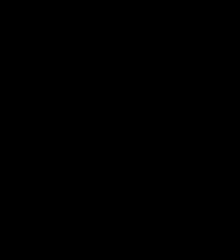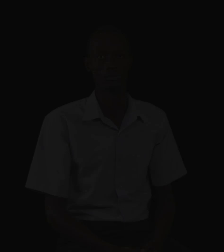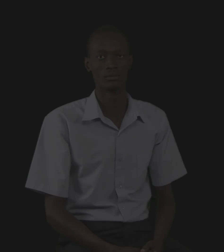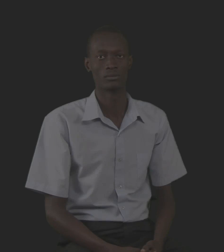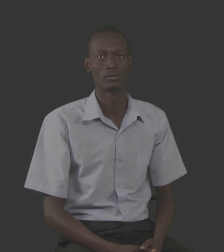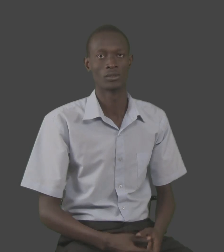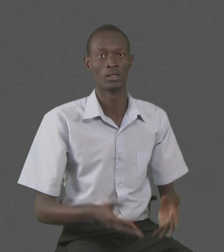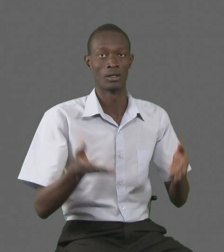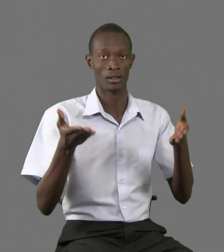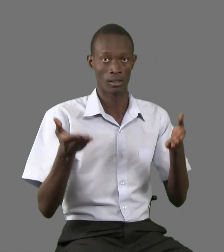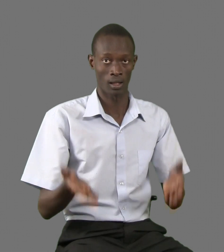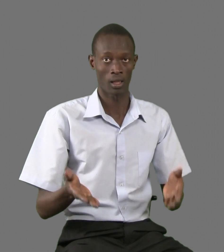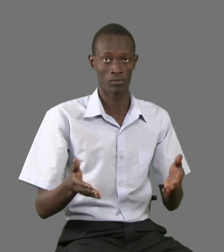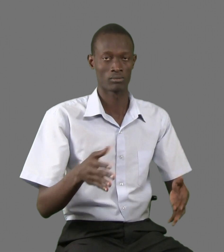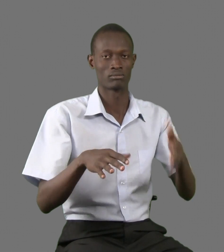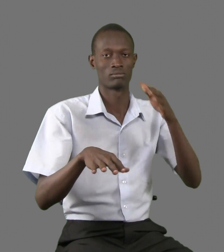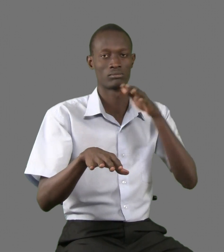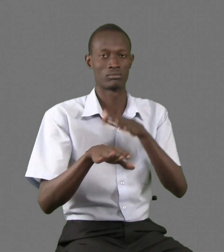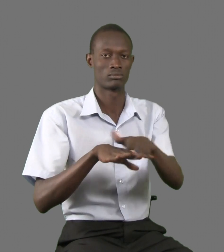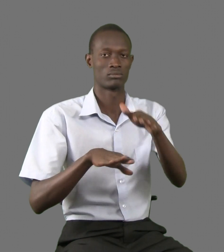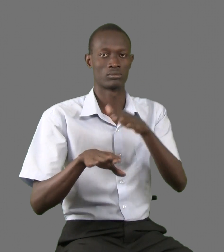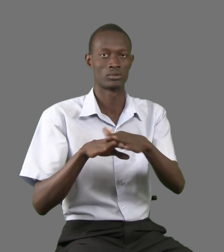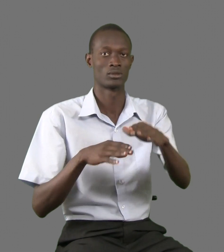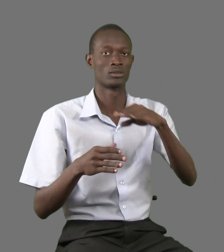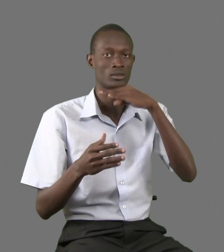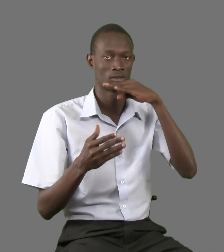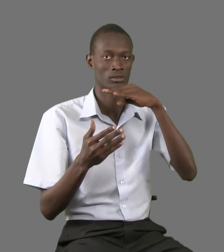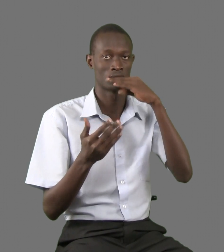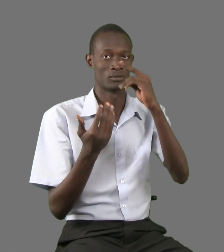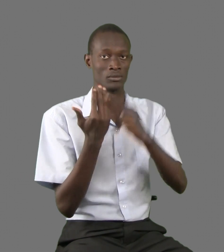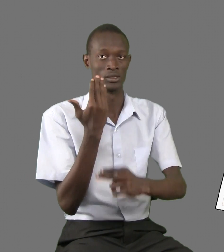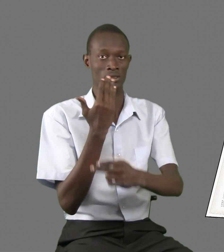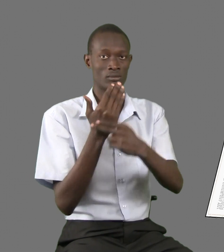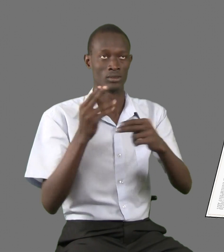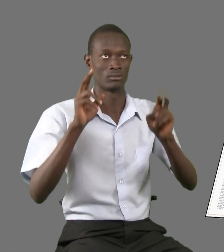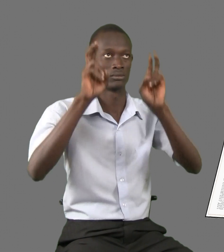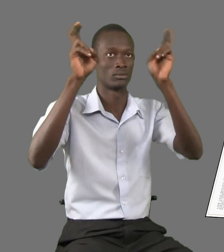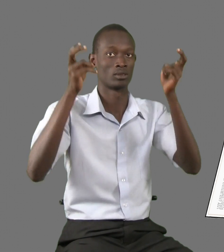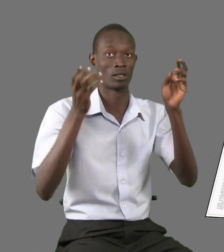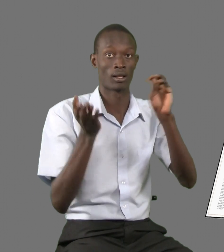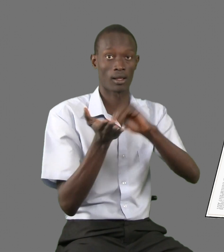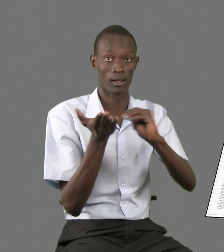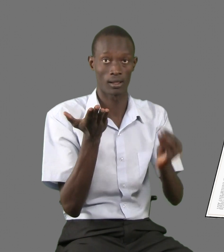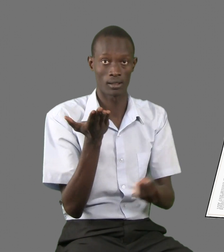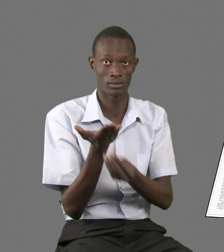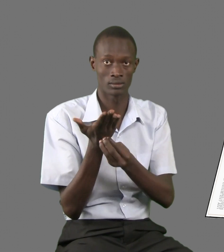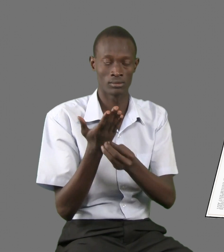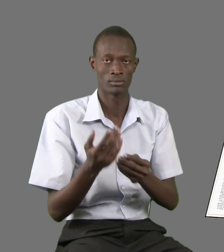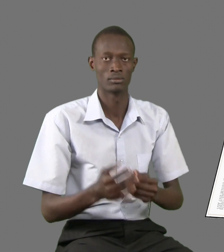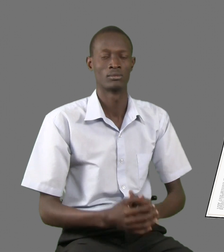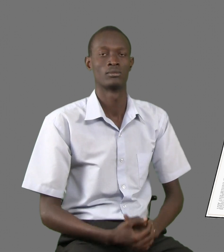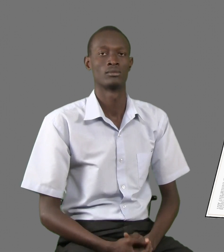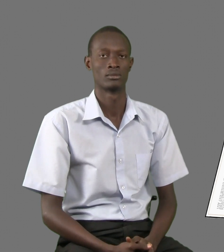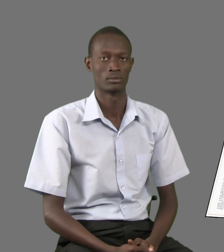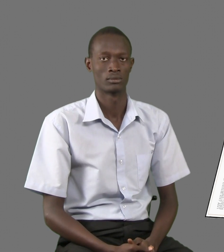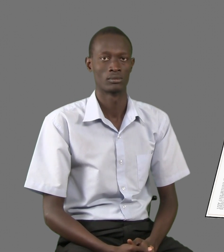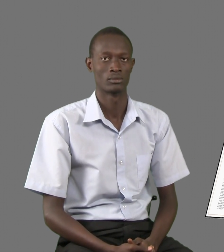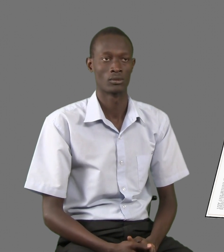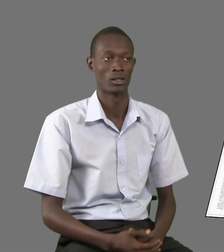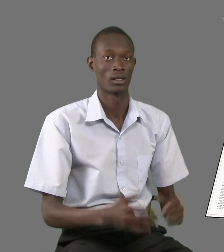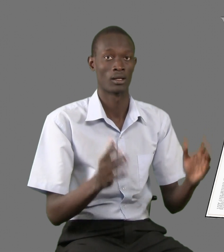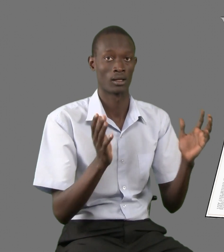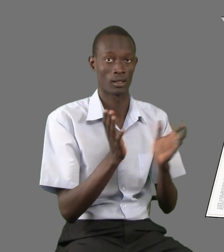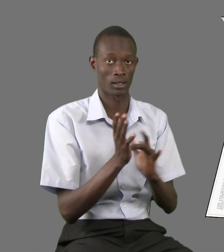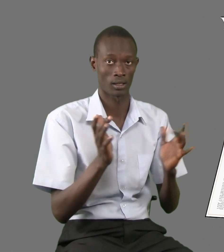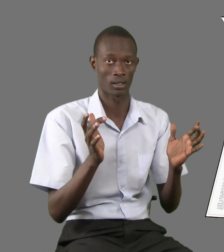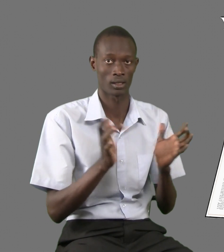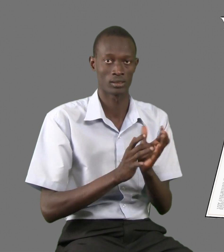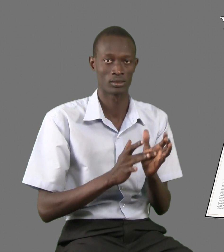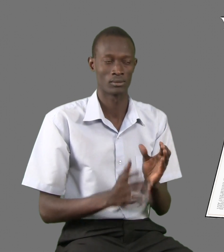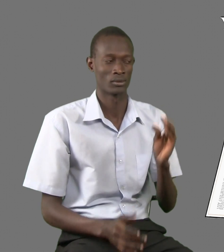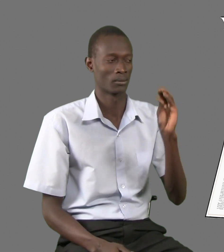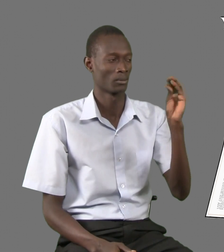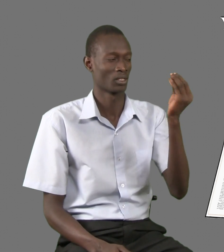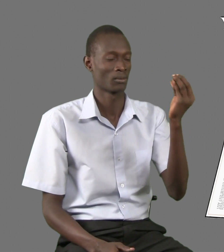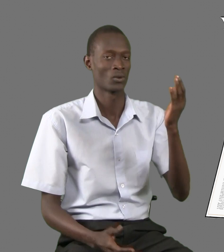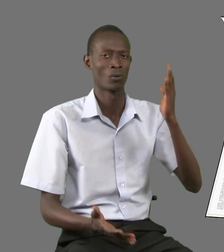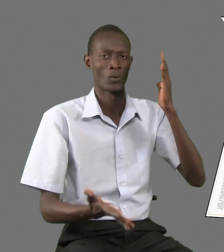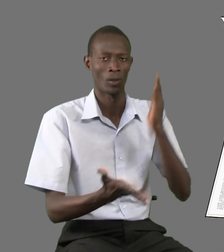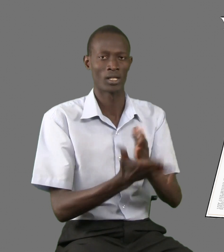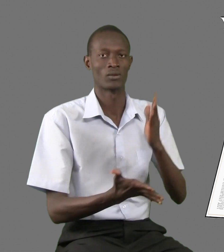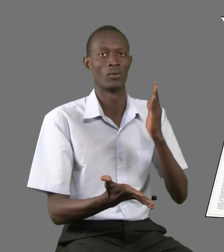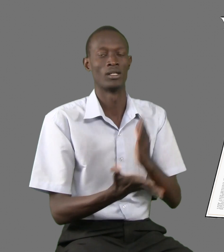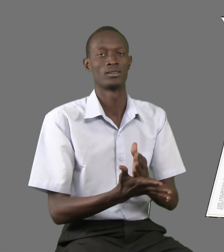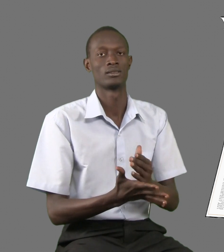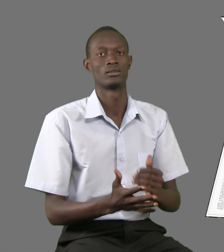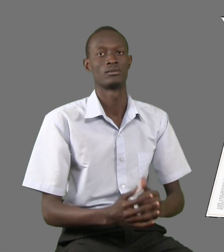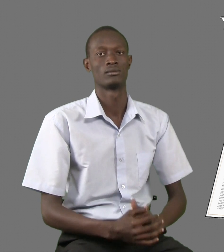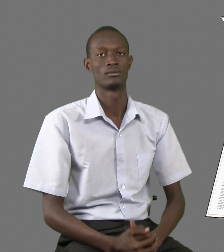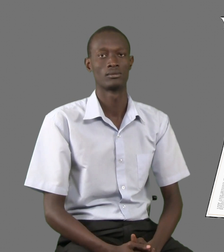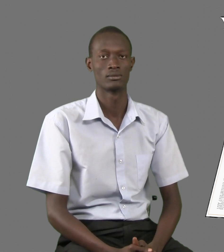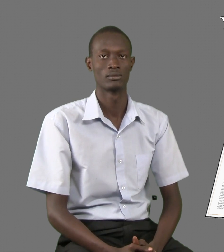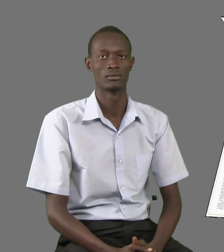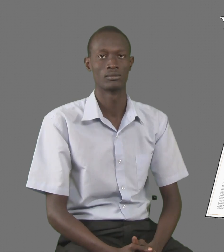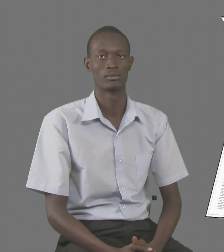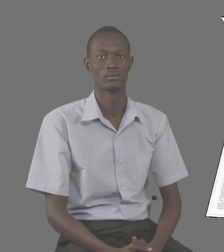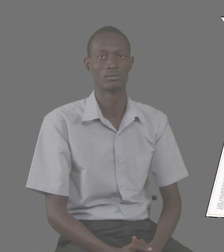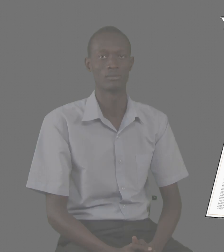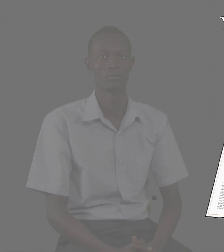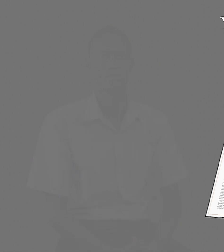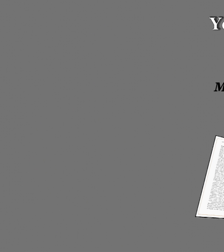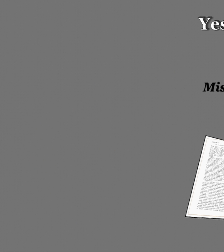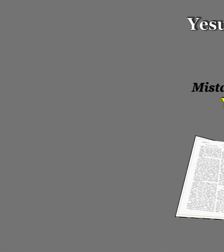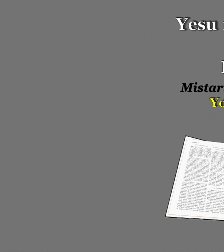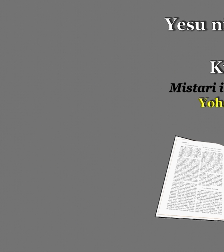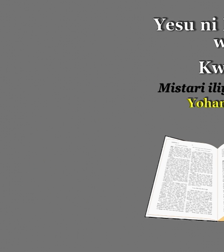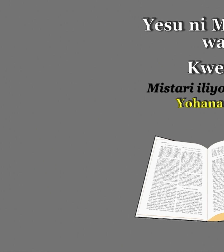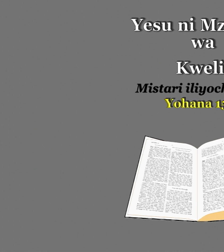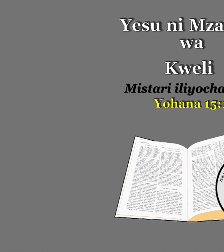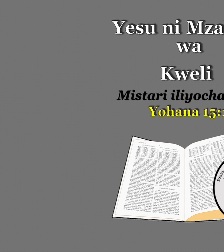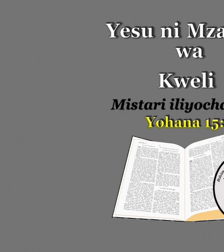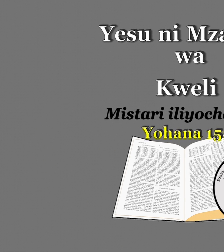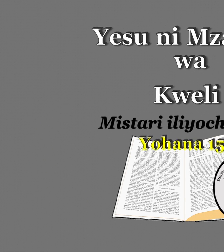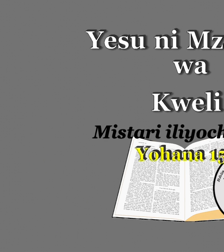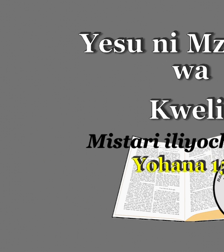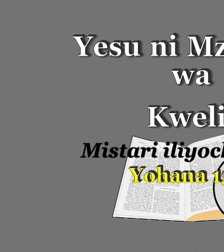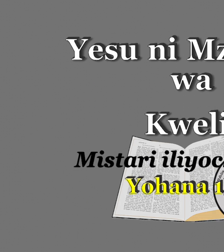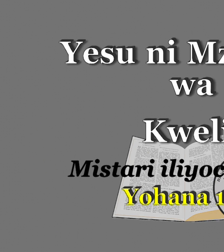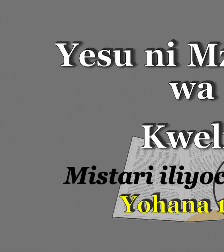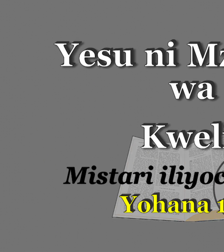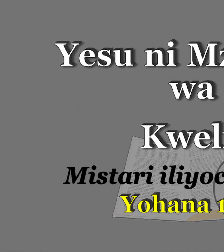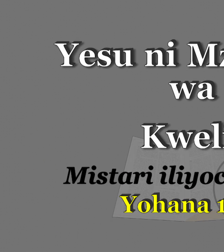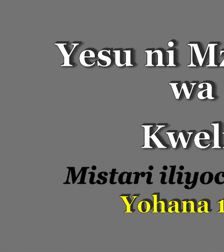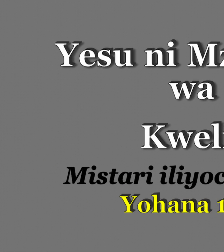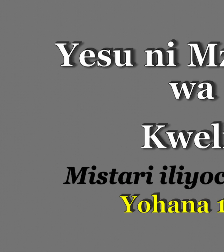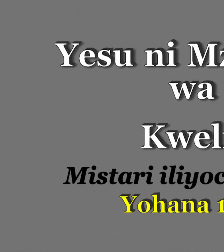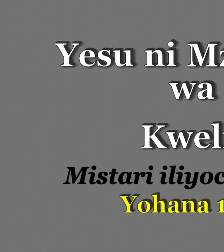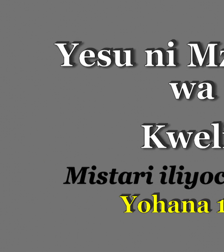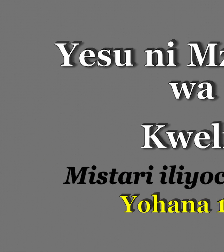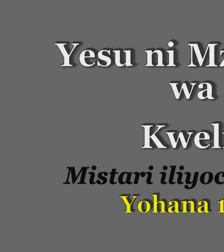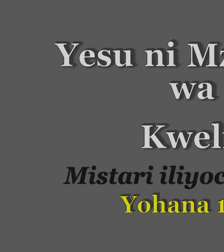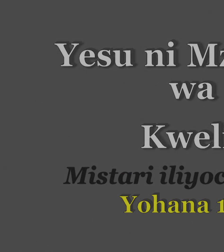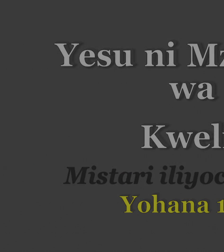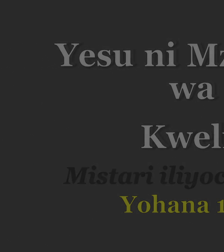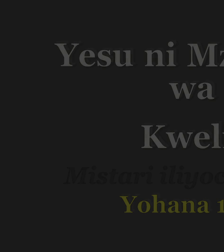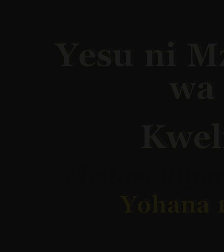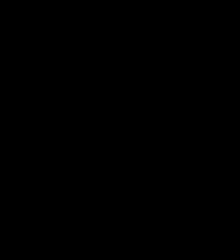Jesus is the true vine